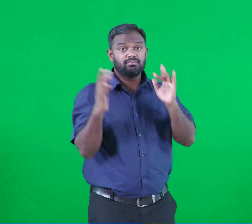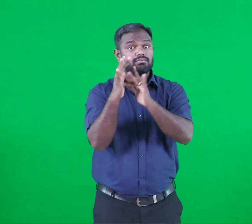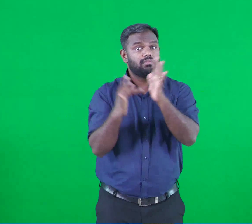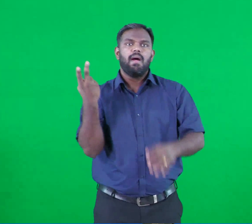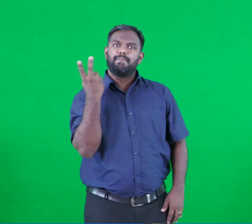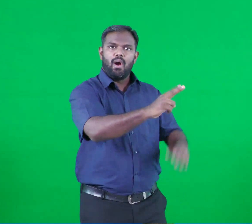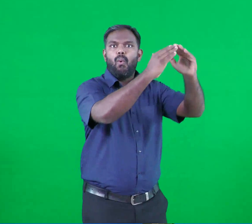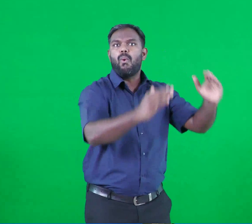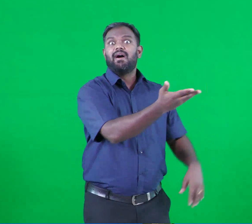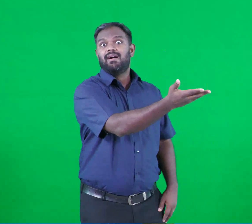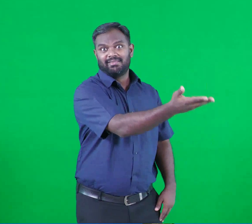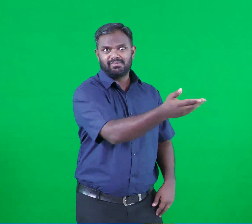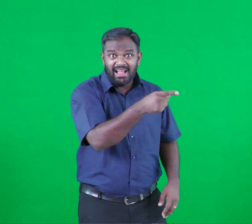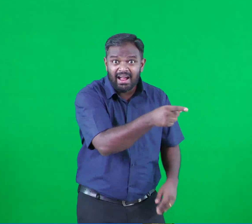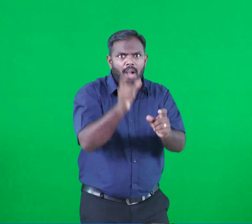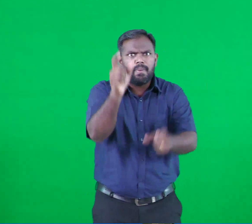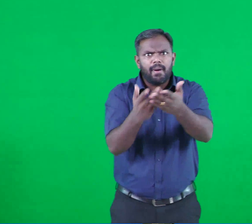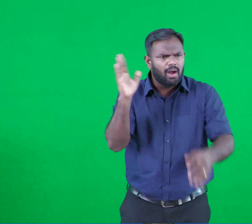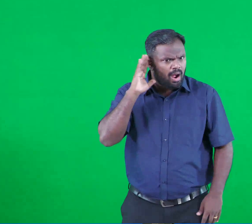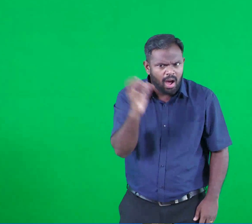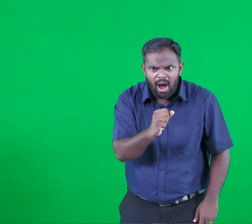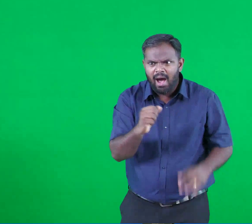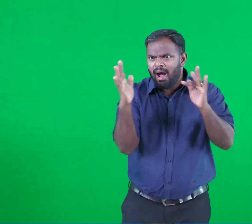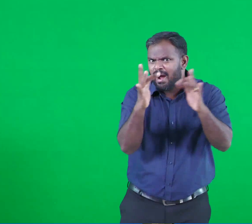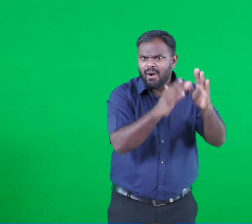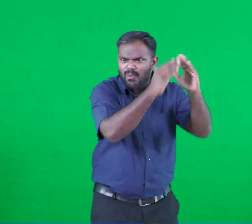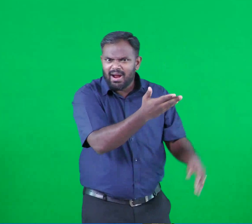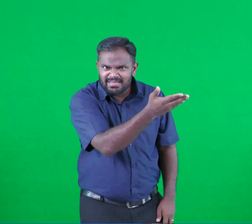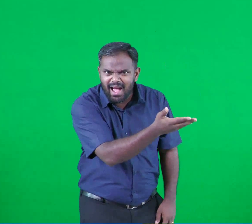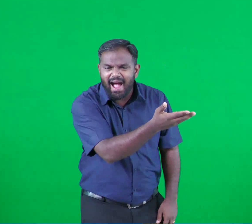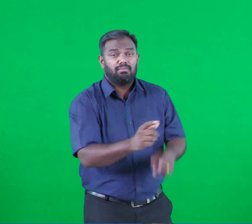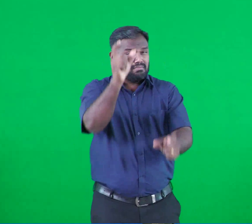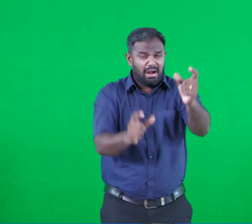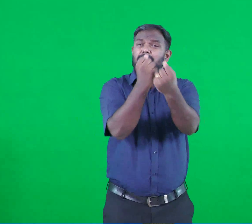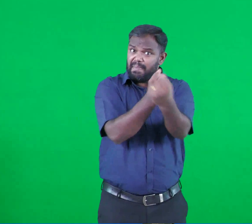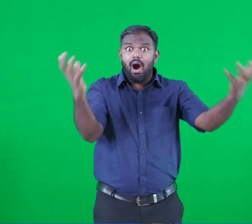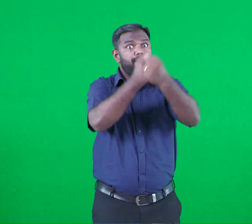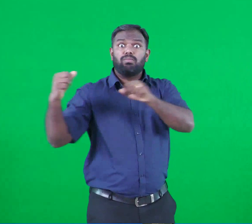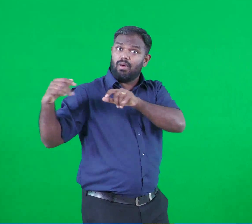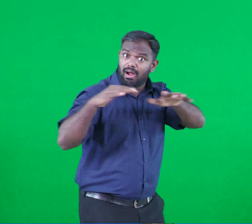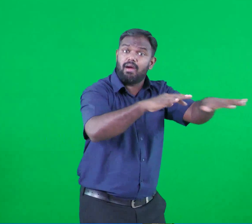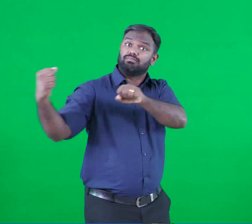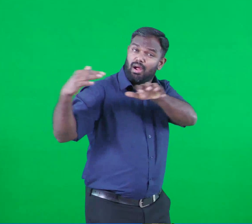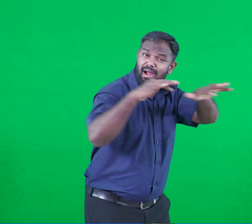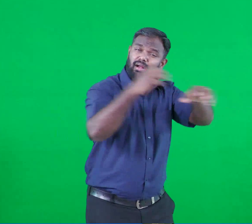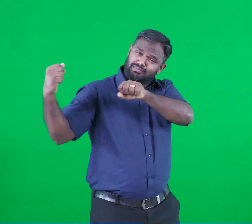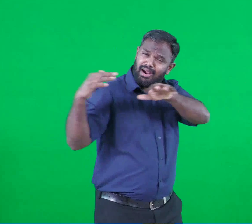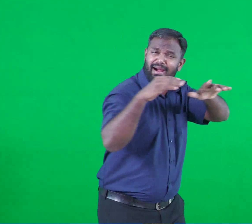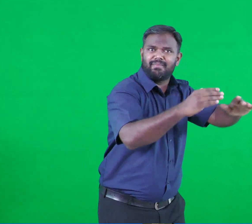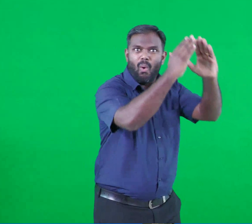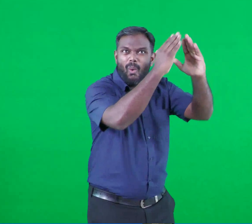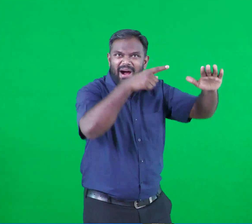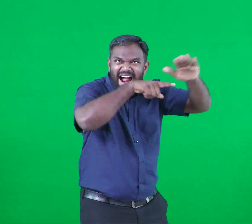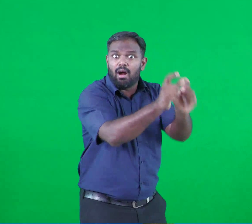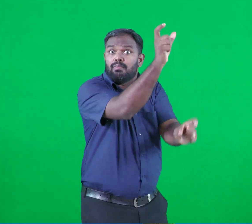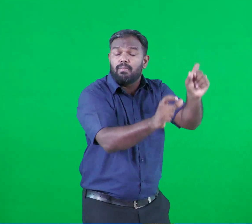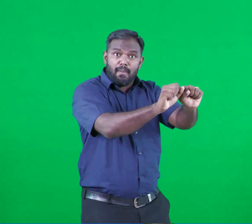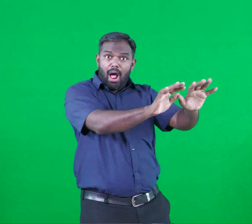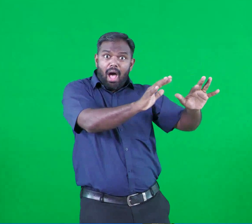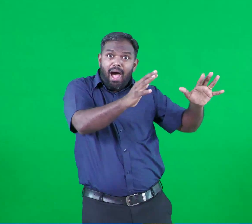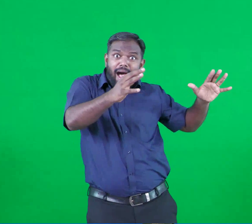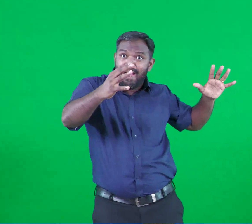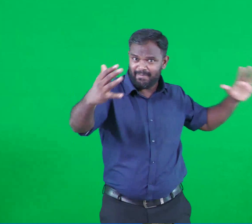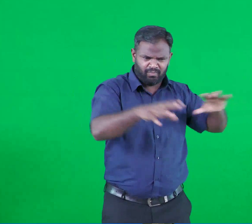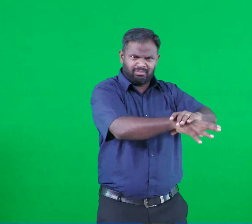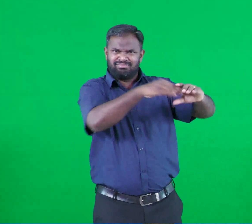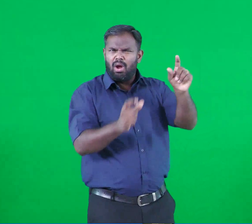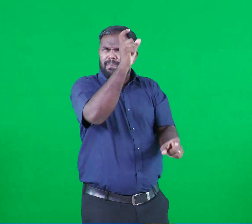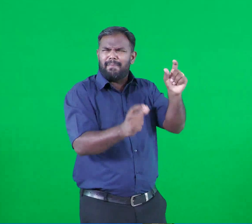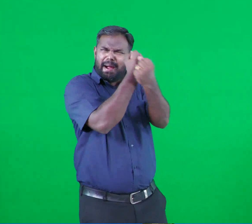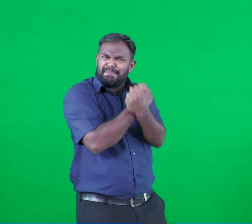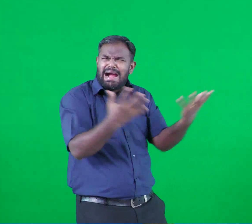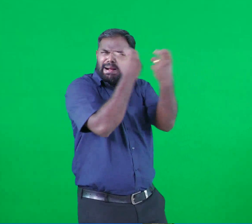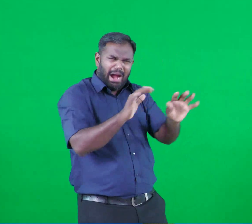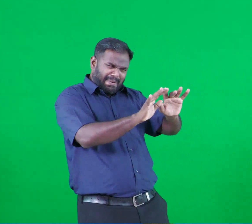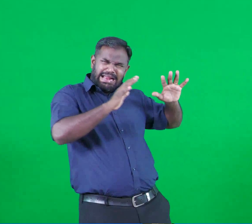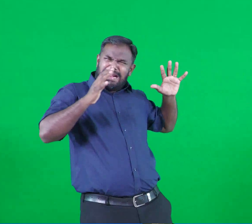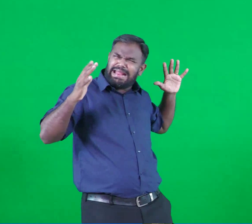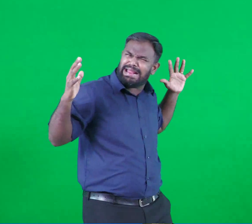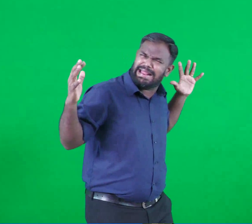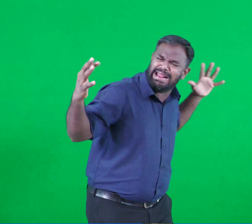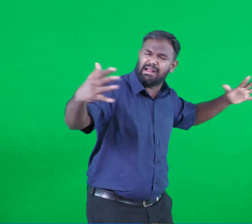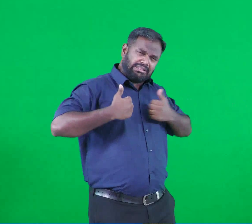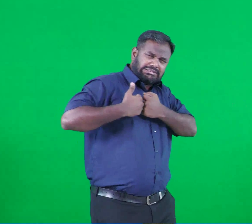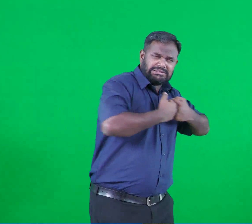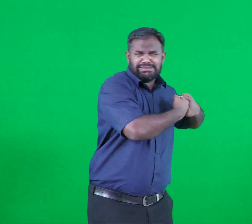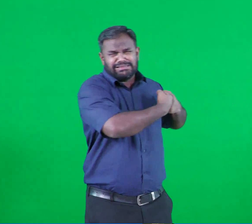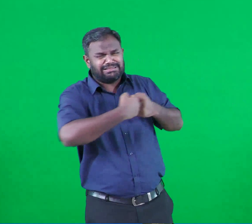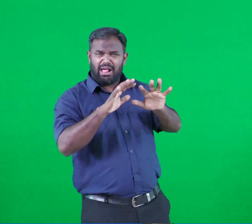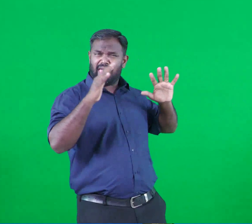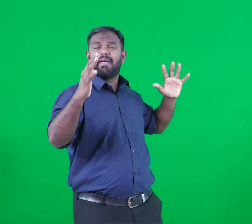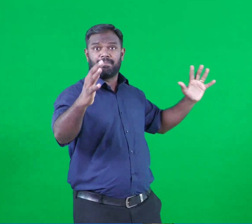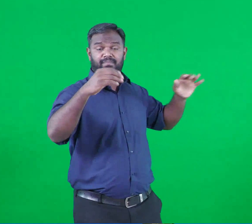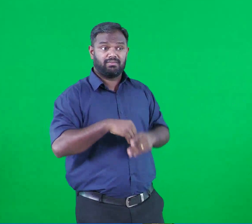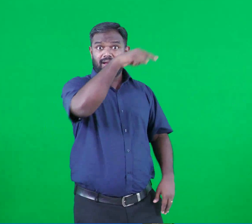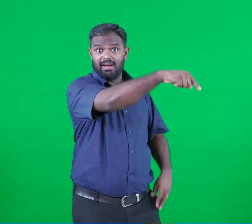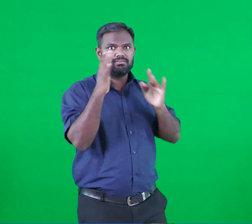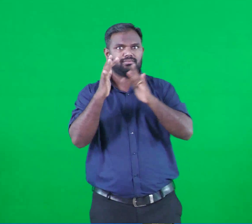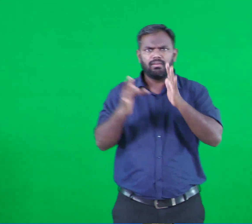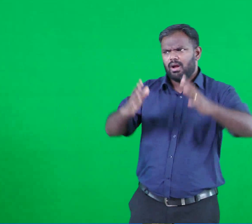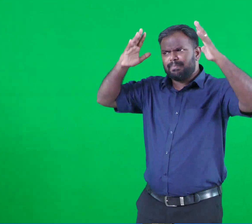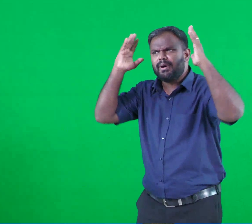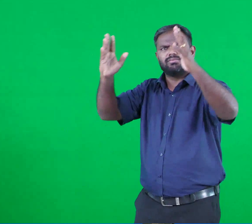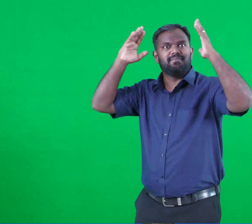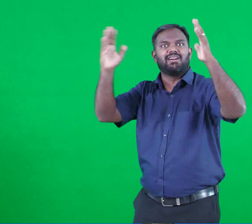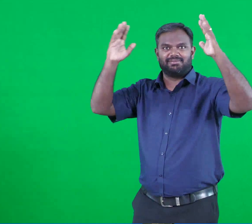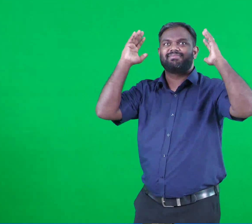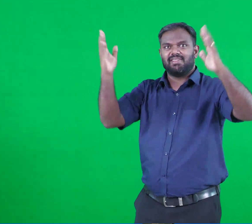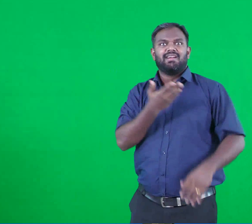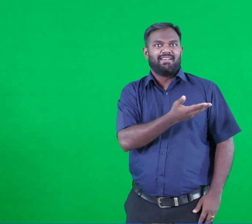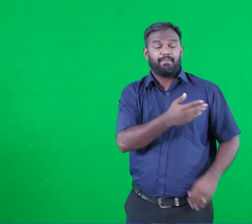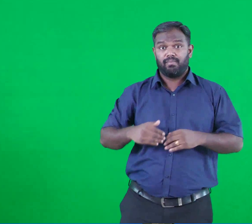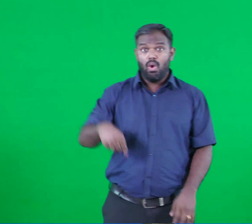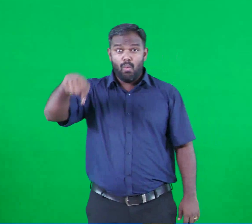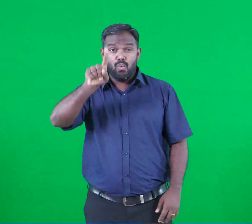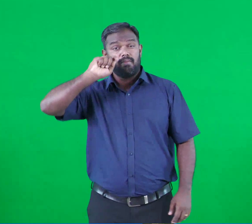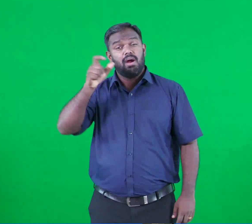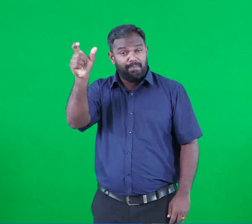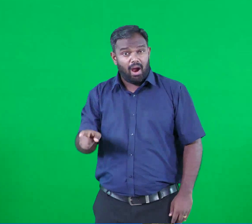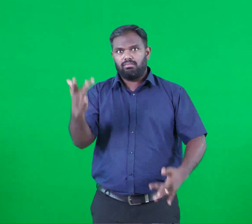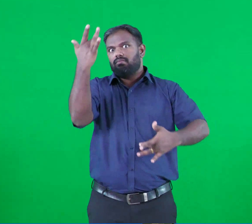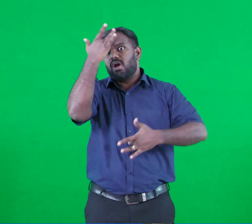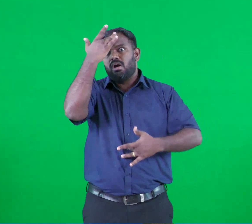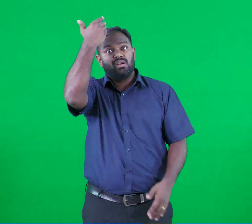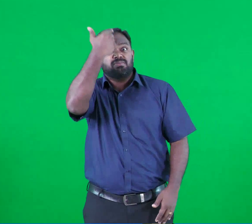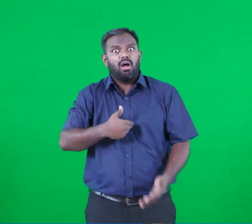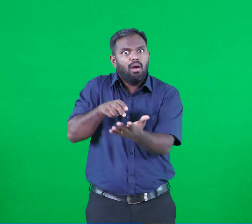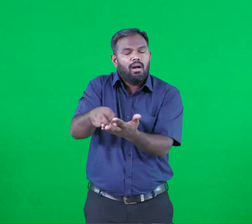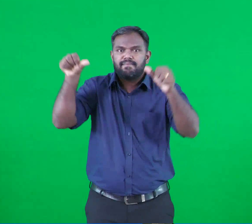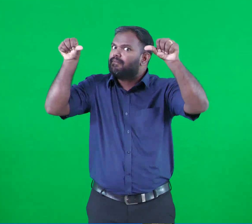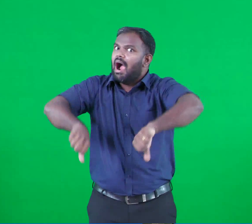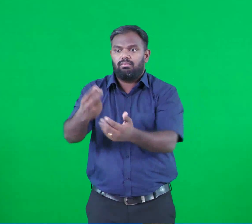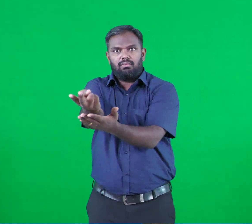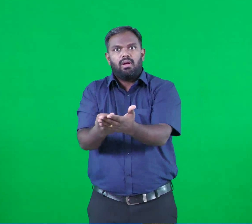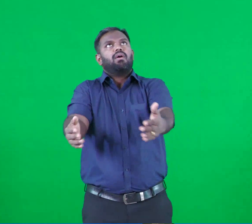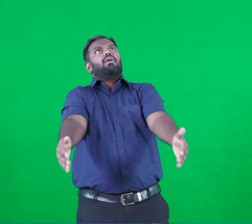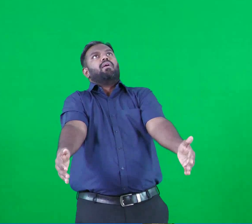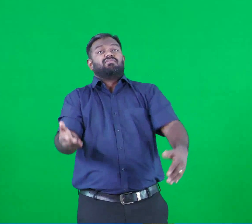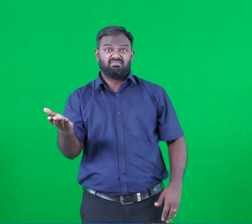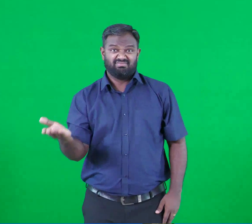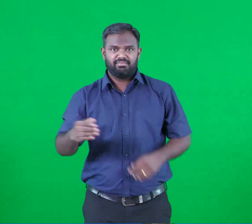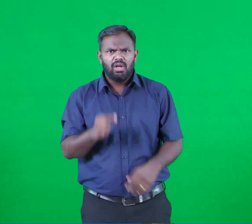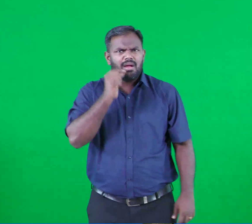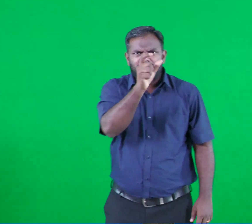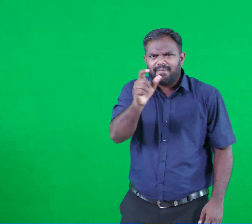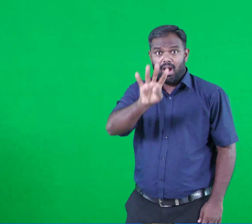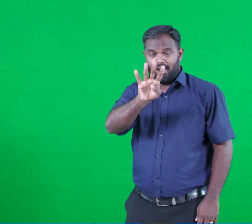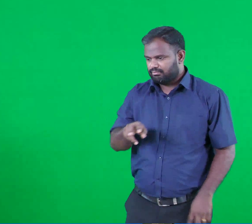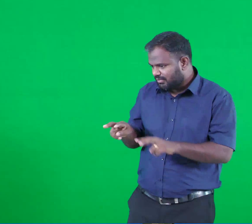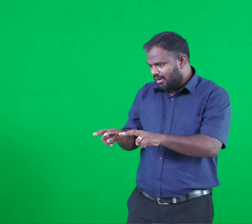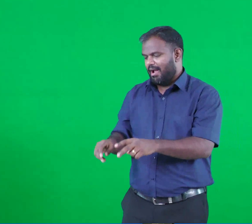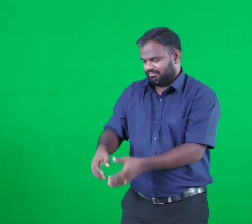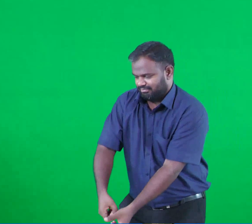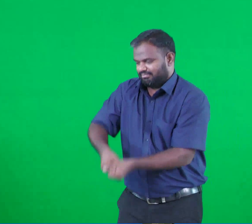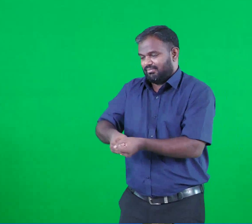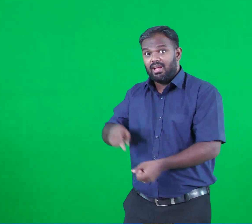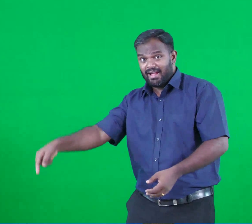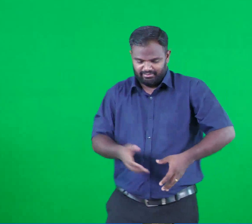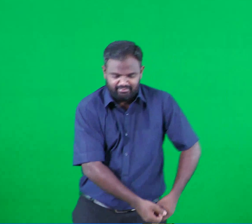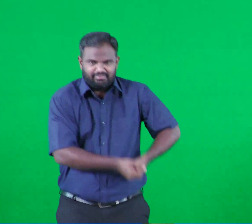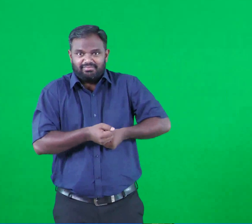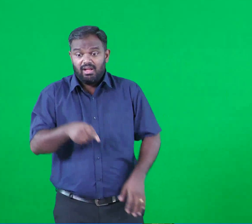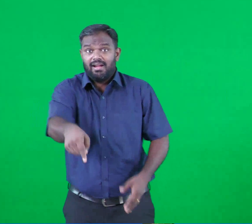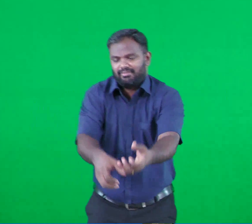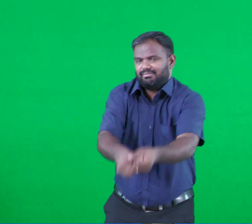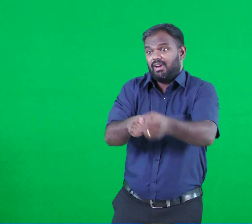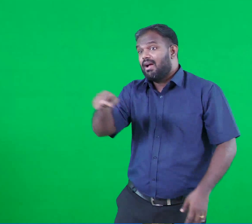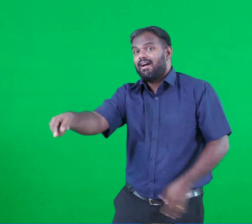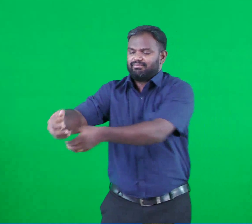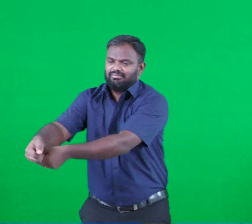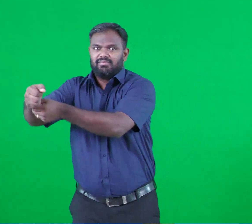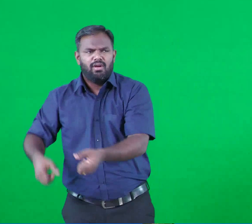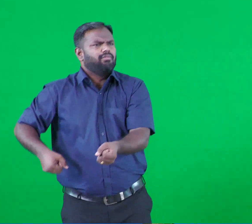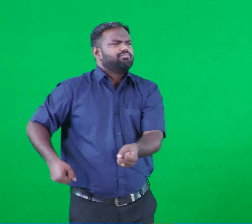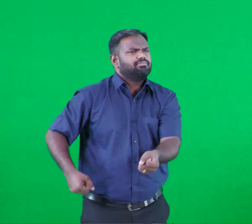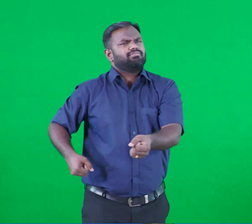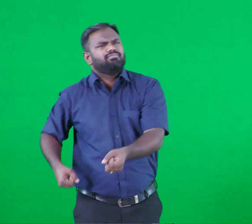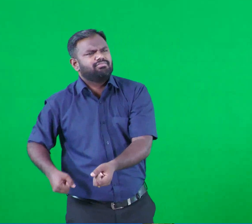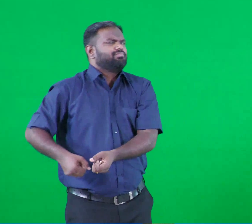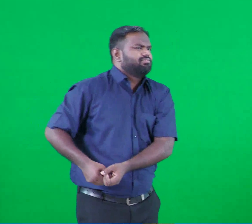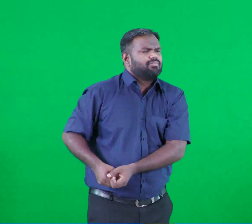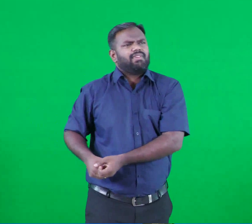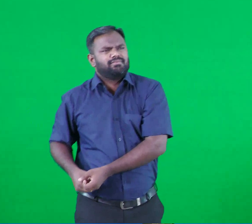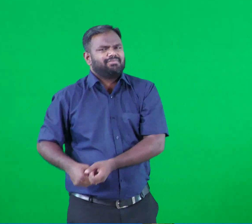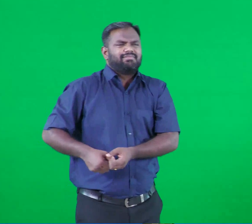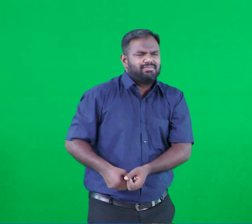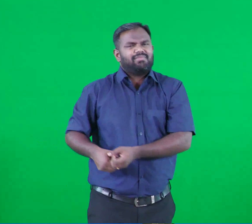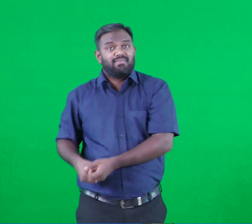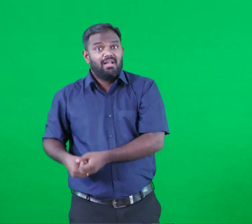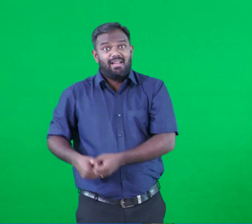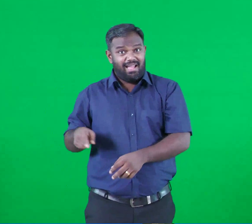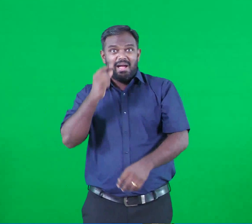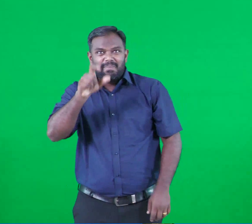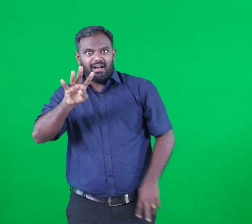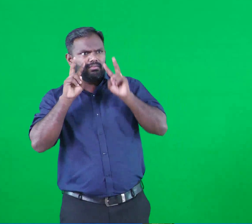And when the people heard that He was home, they gathered in such large numbers that there was no more room, not even outside the door, as Jesus spoke the word to them.